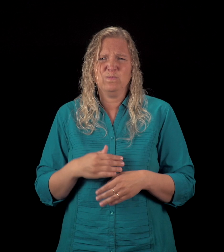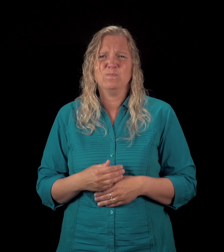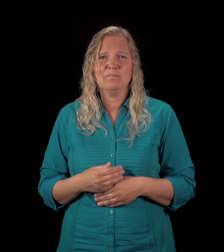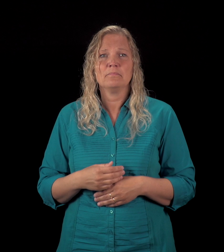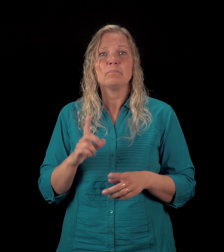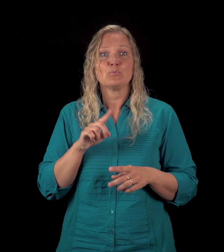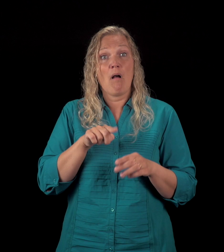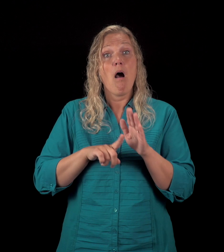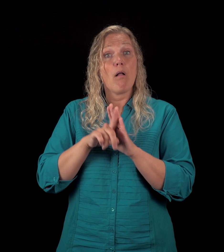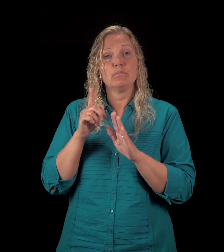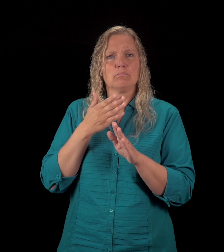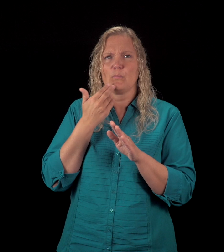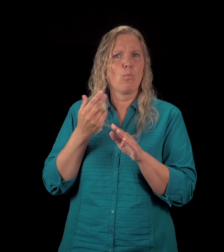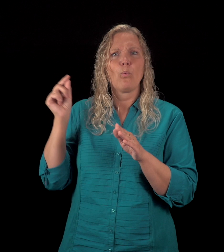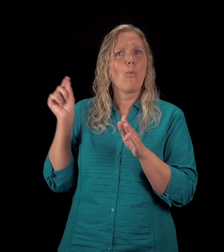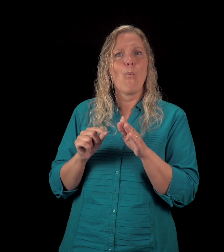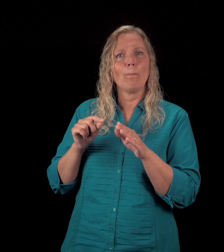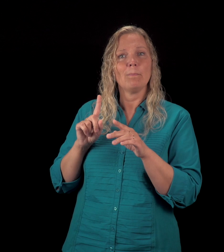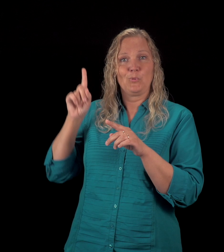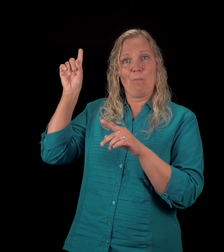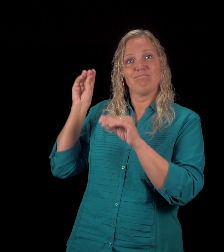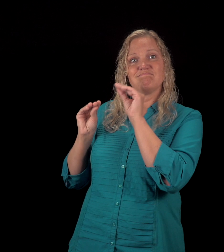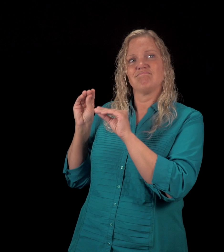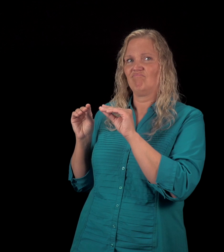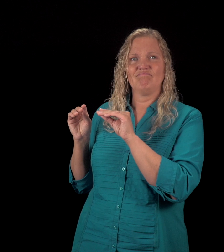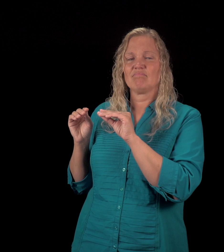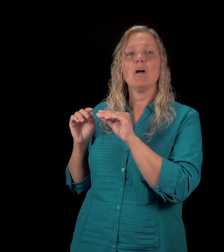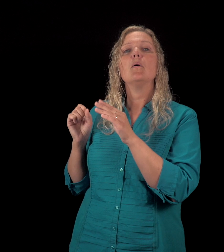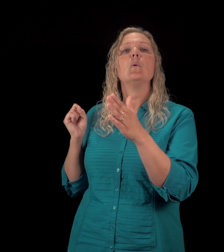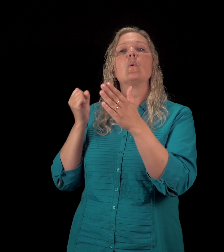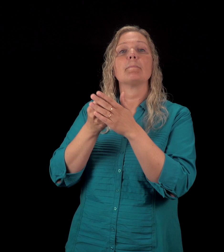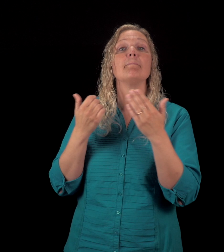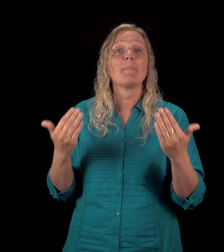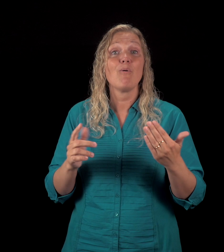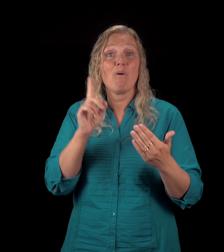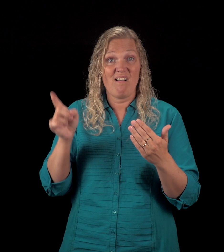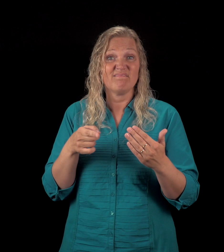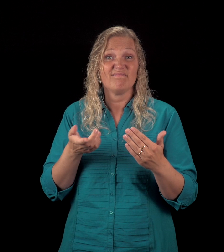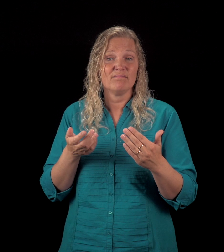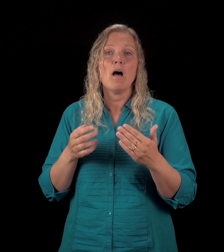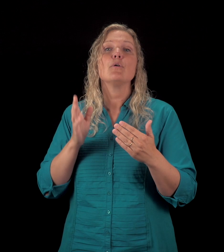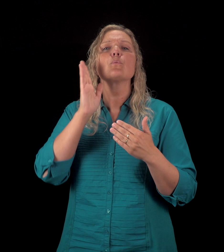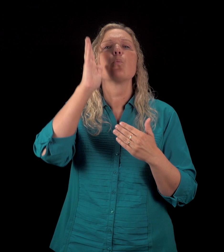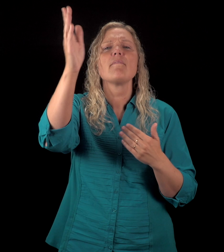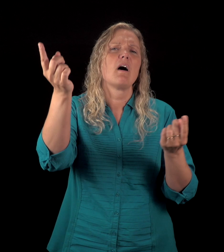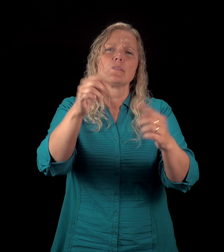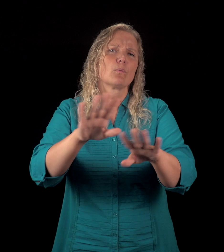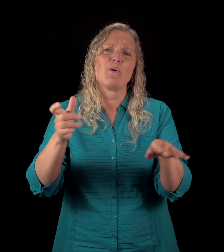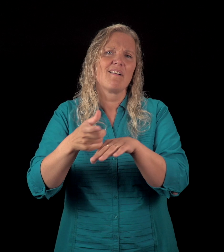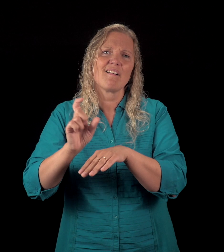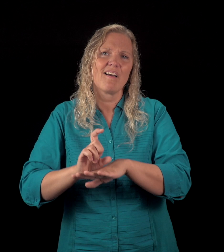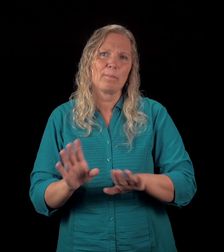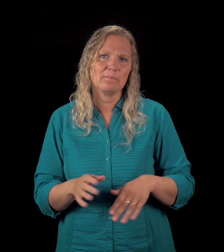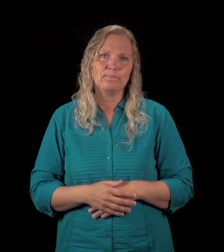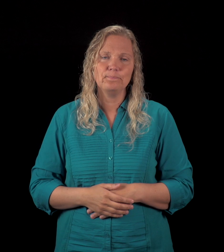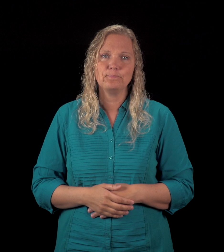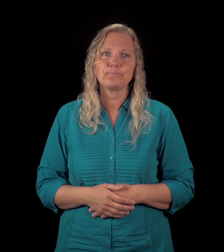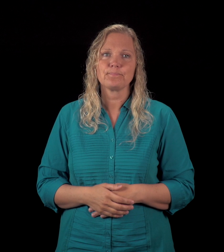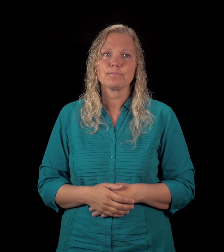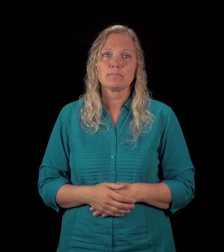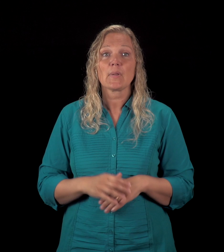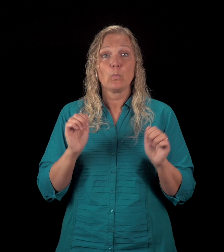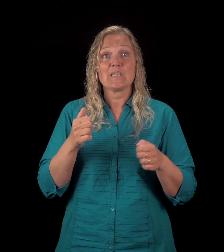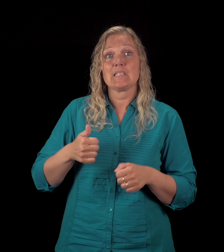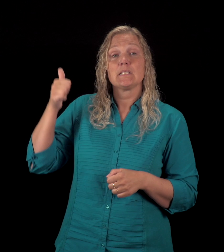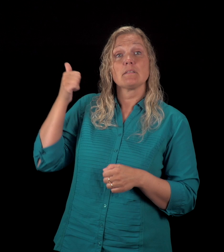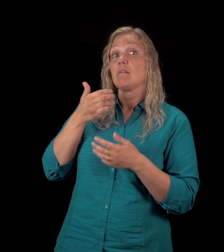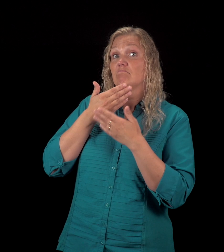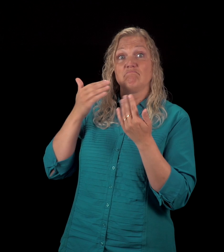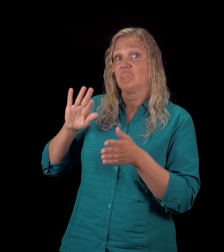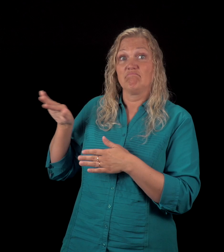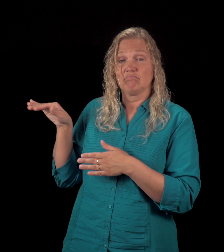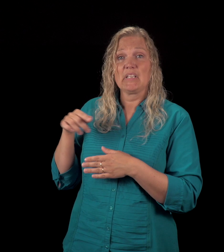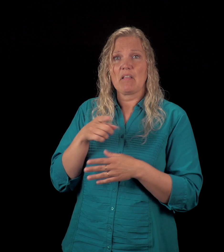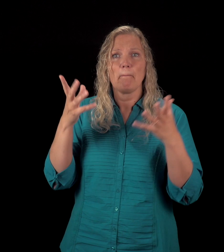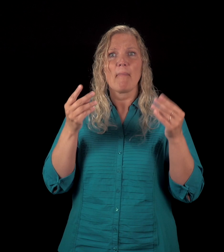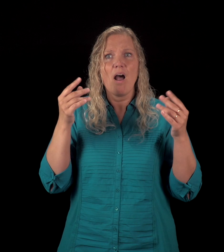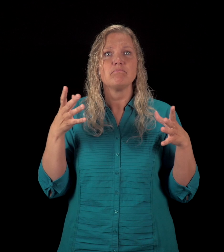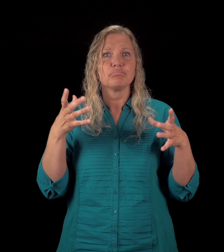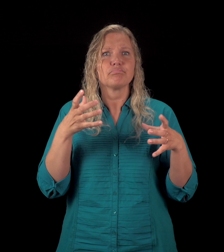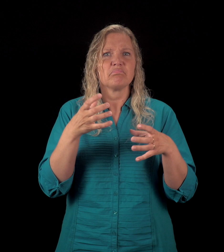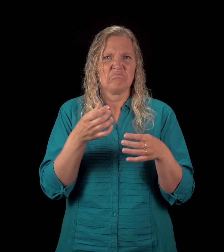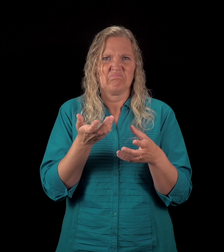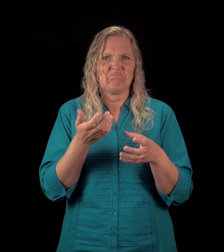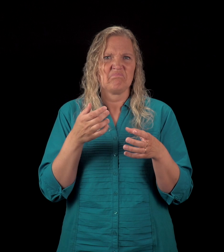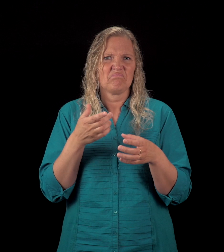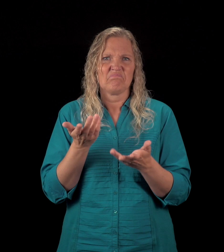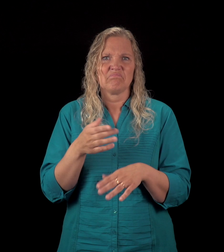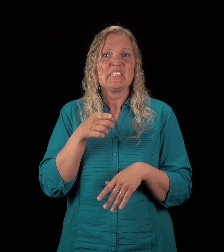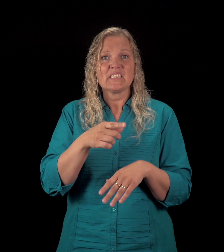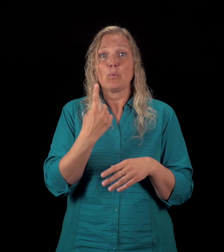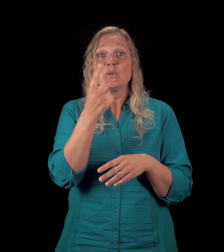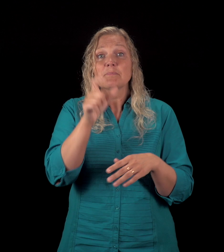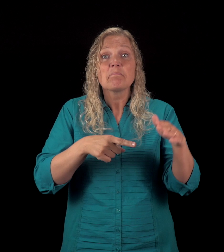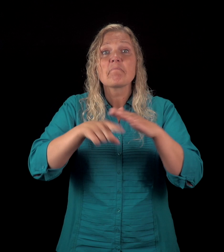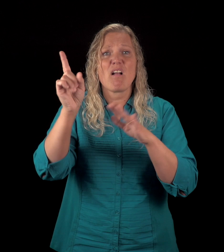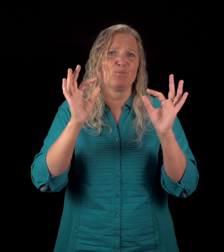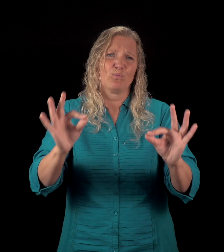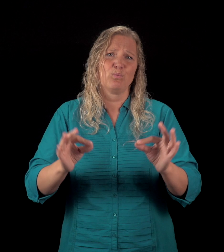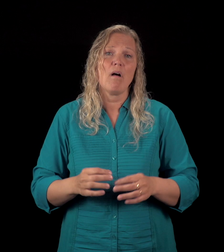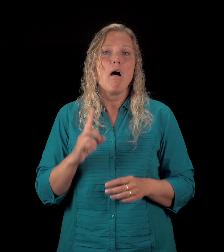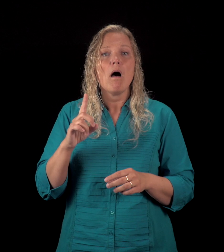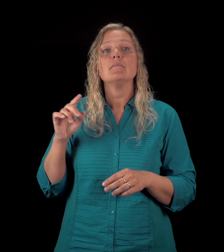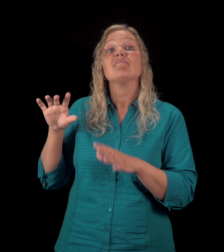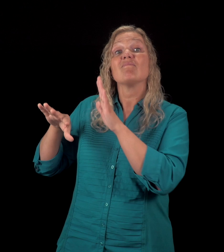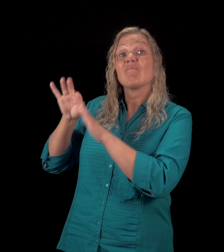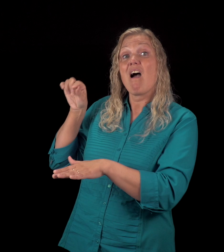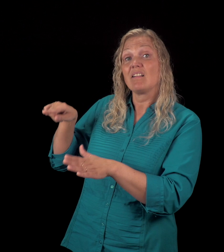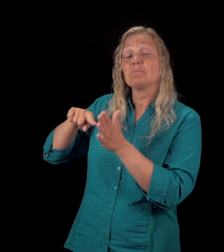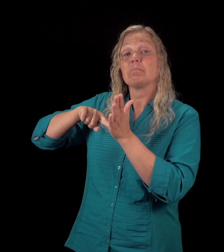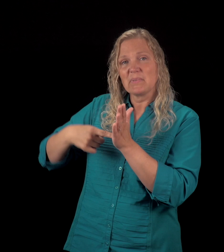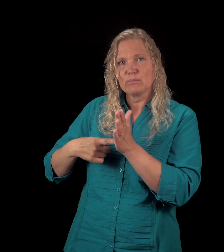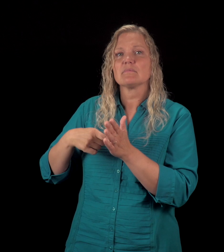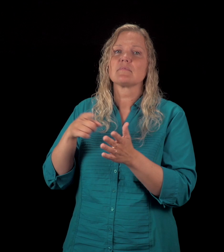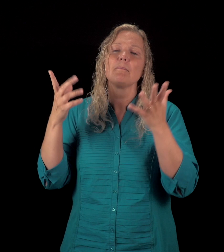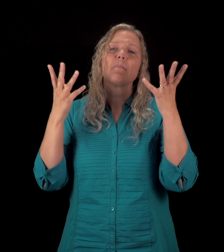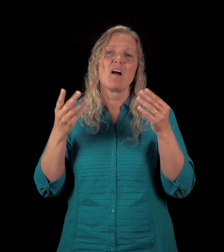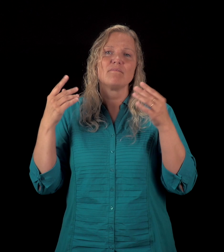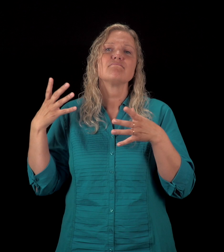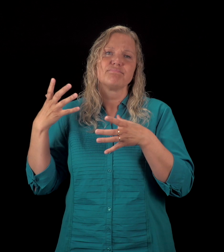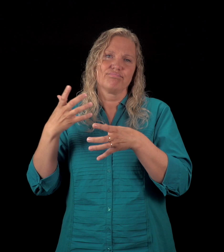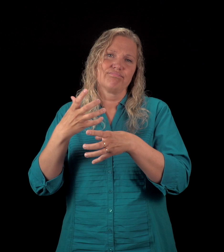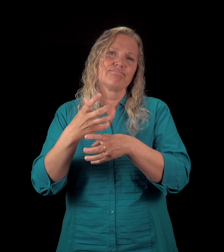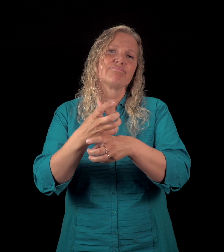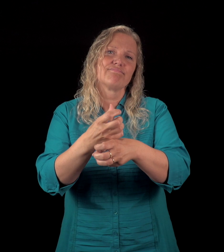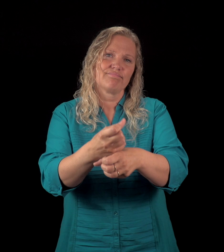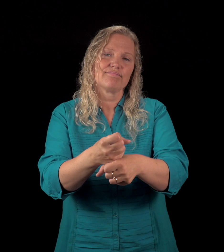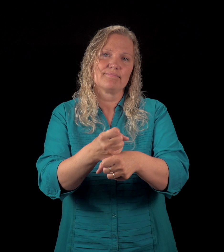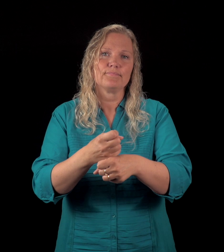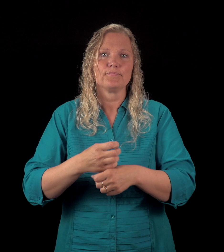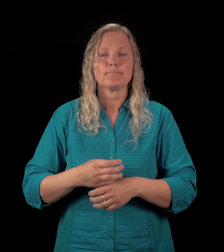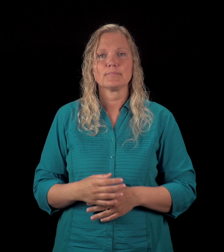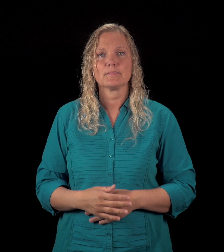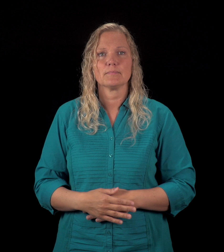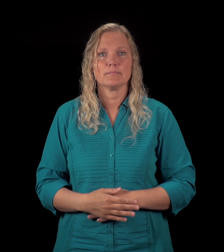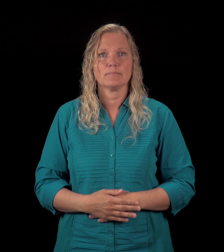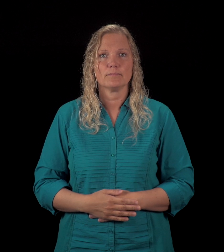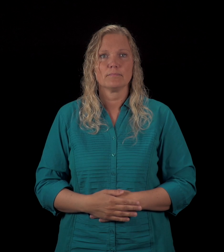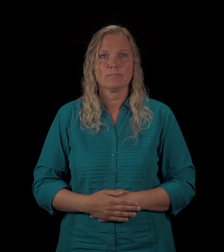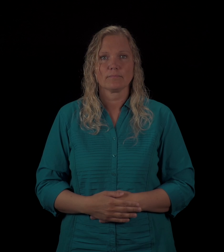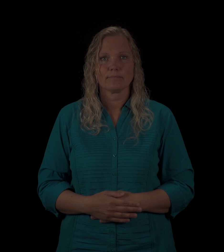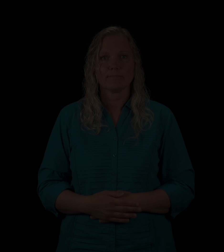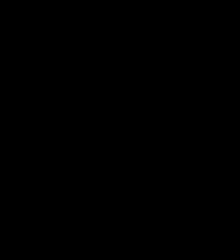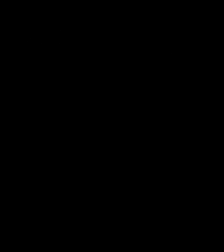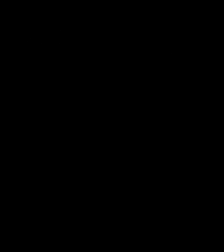If the Lord had not cut short those days, nobody would be saved. But for the sake of the elect, whom He has chosen, He has cut them short.